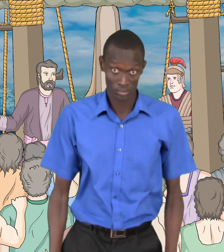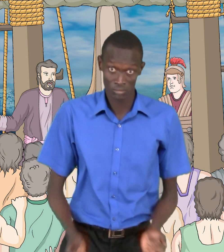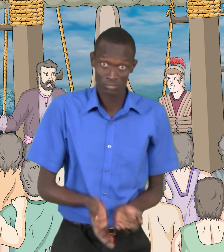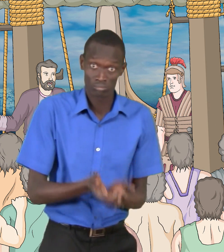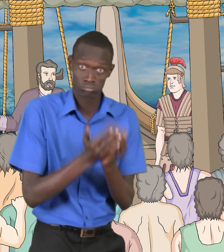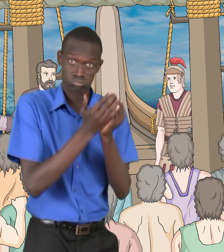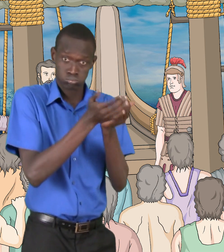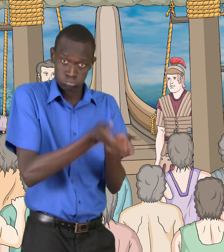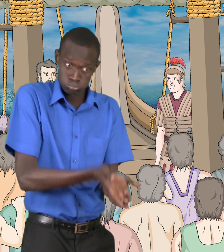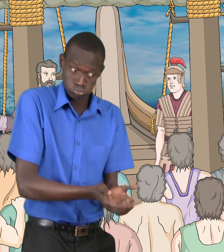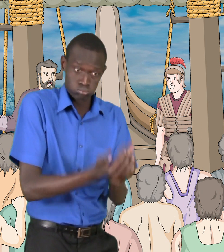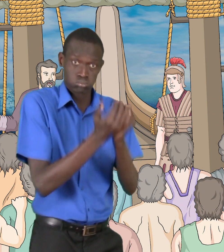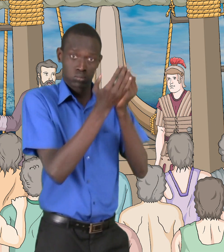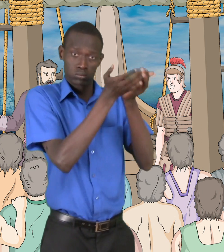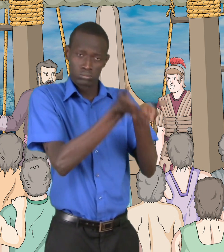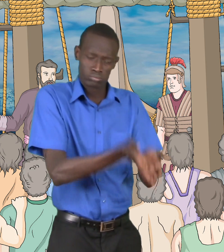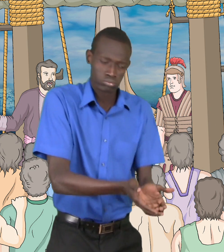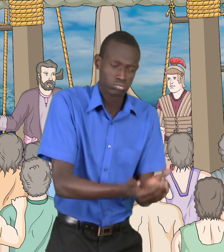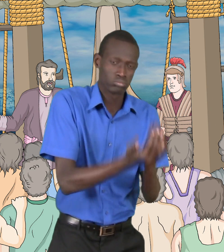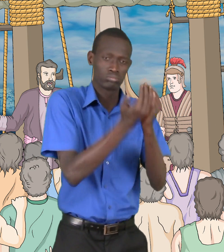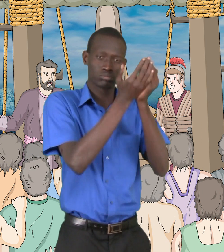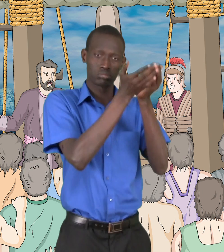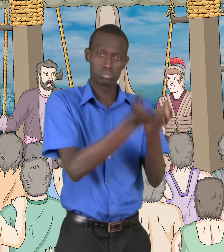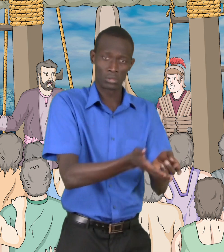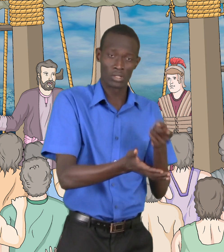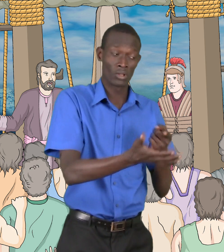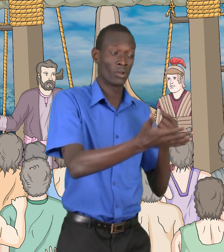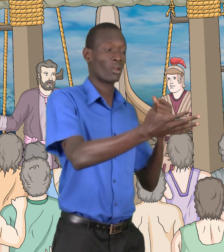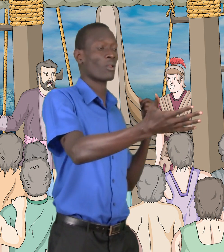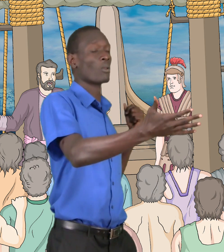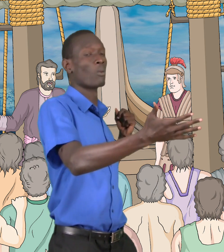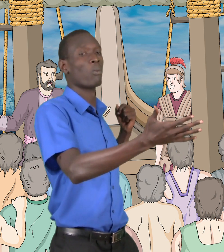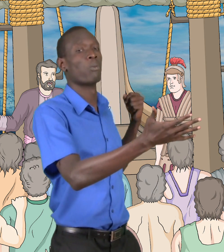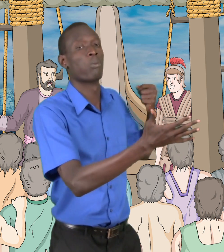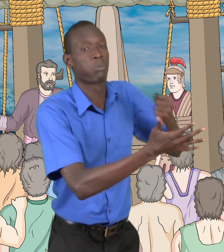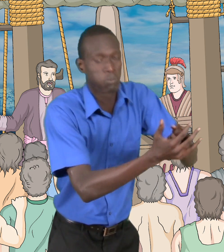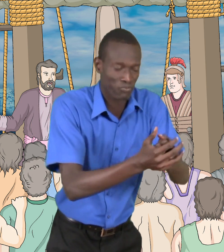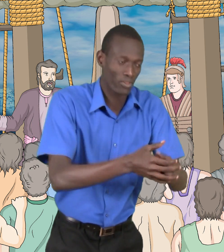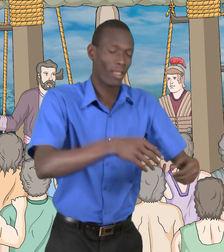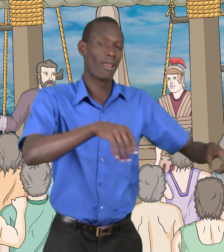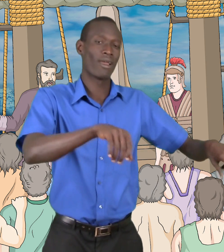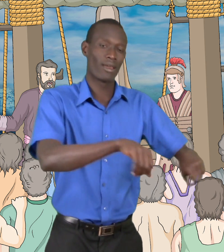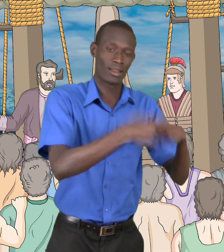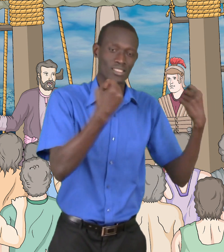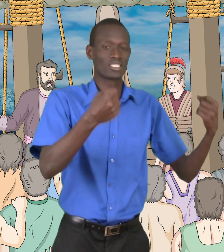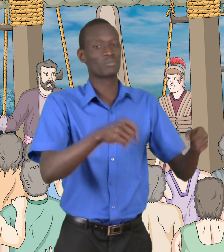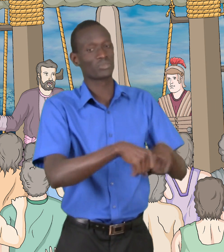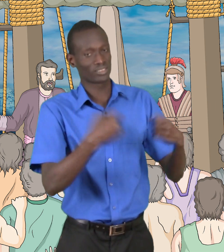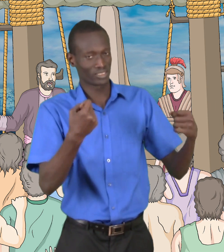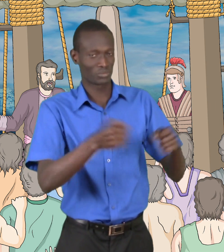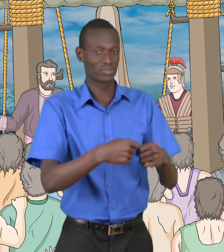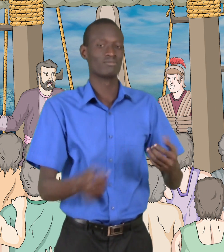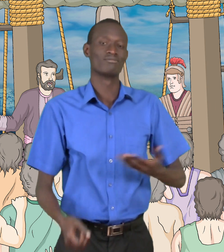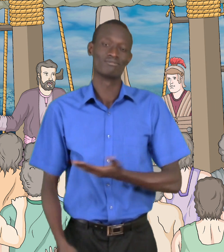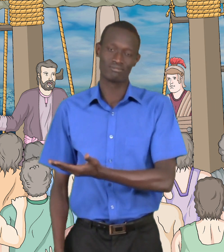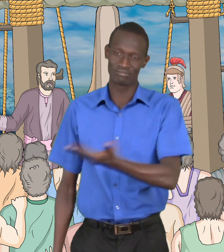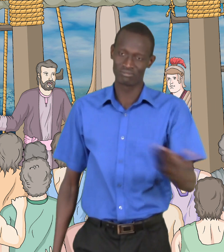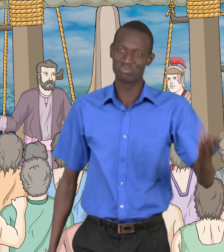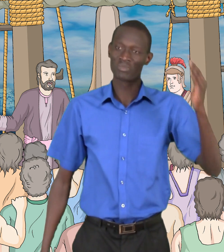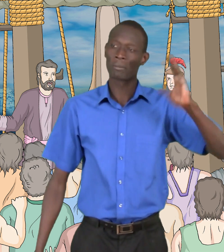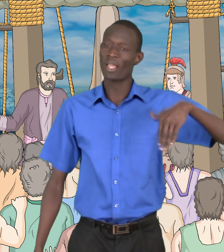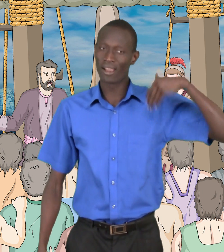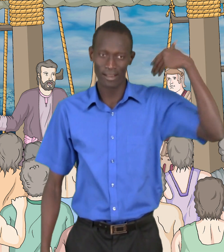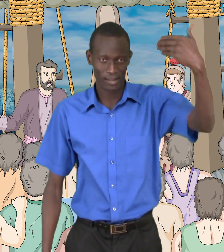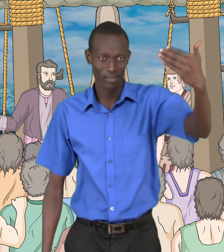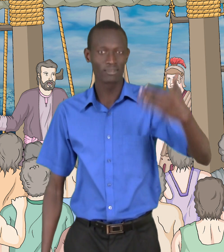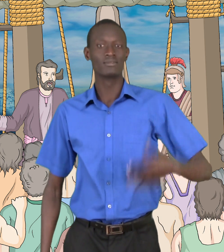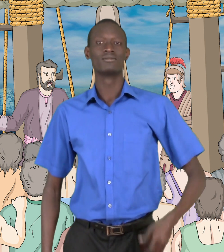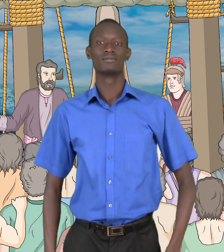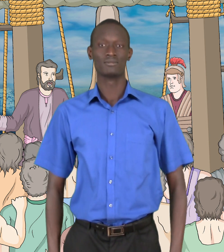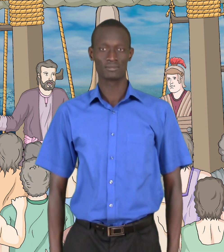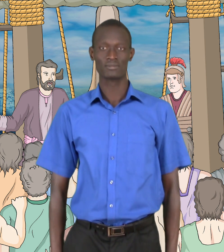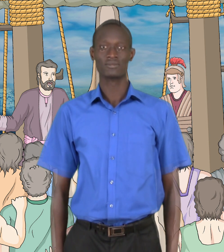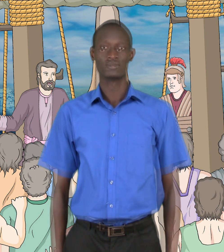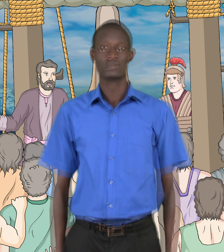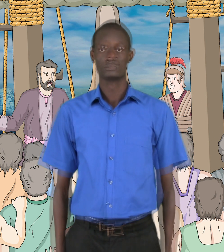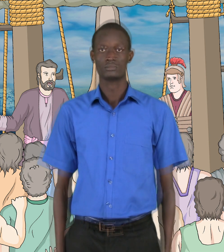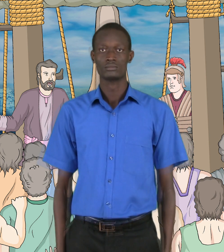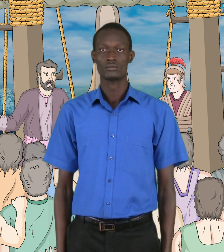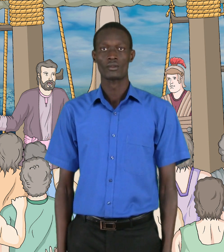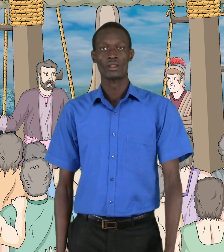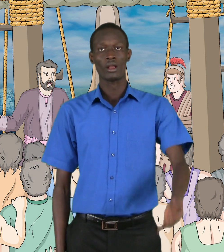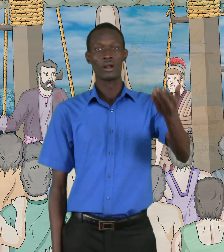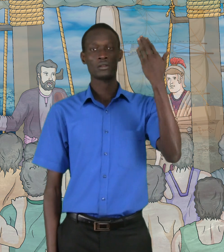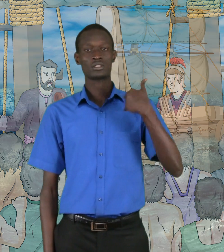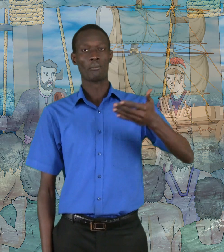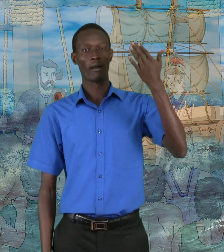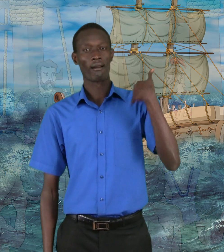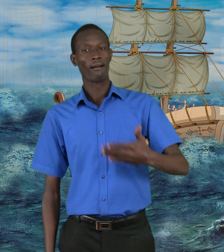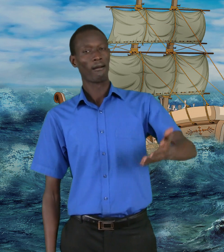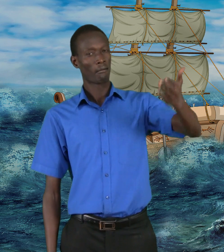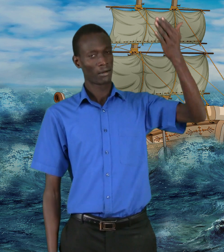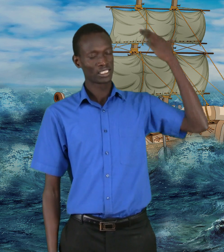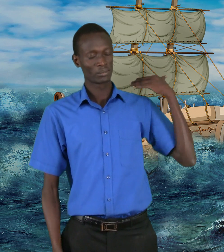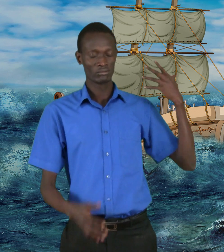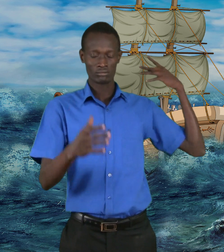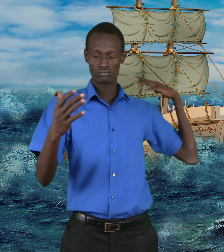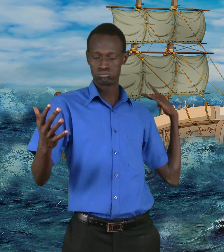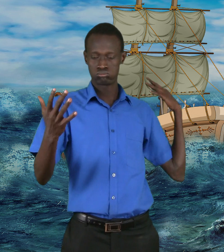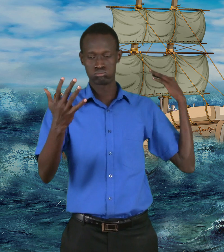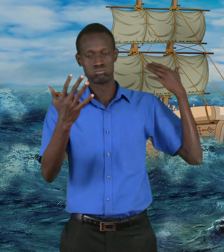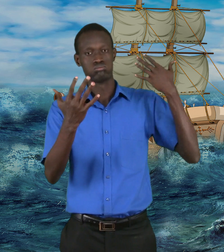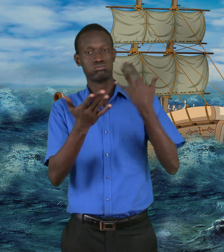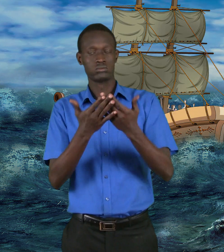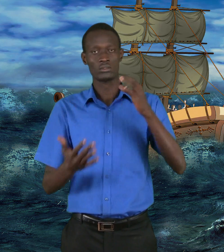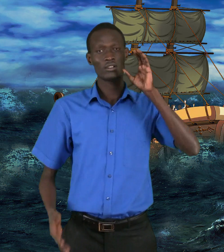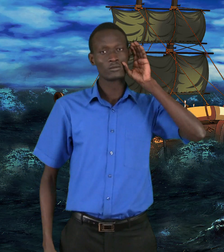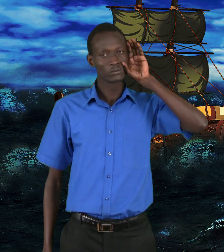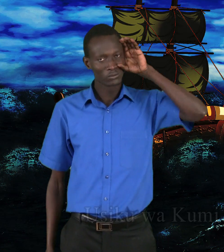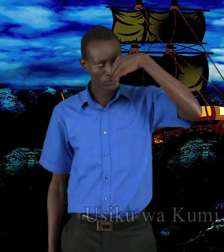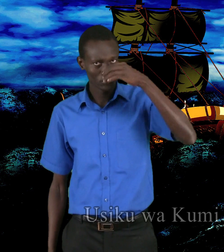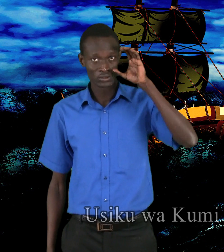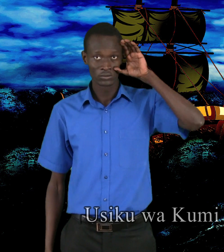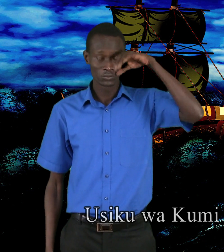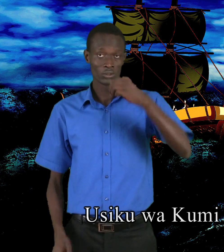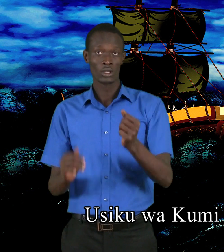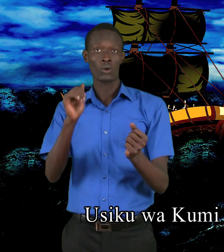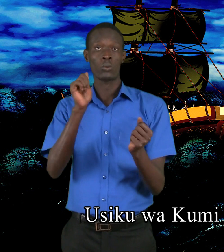However, we must run aground on some island.”